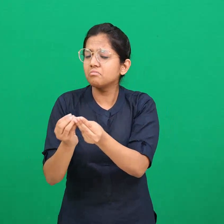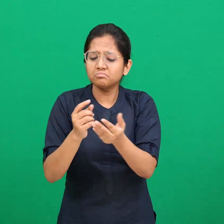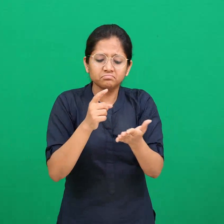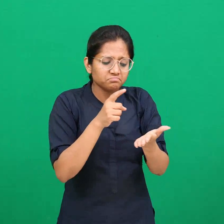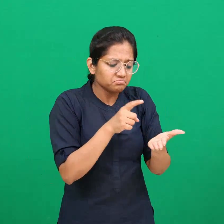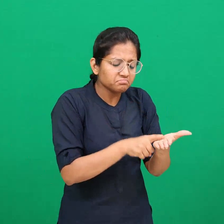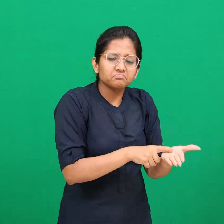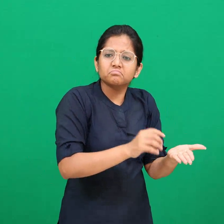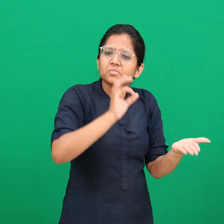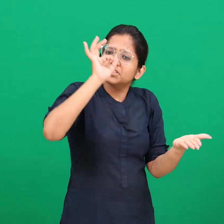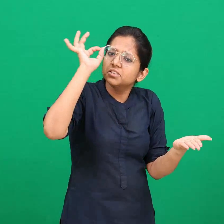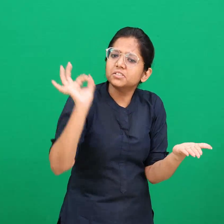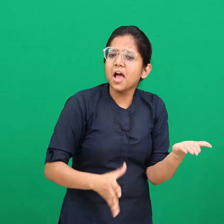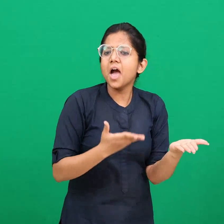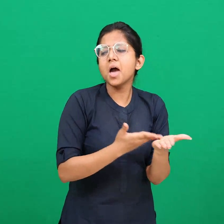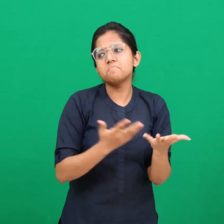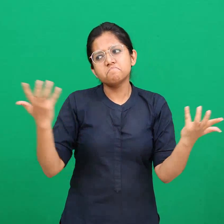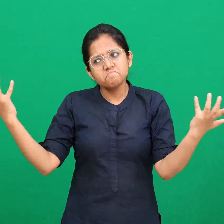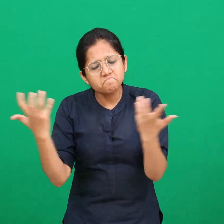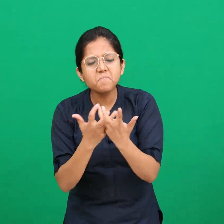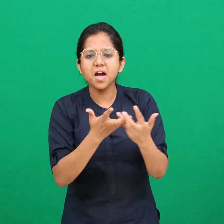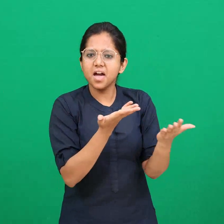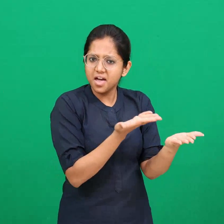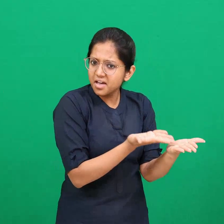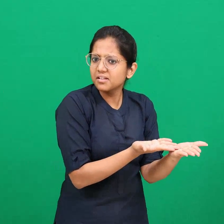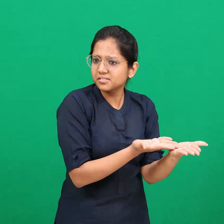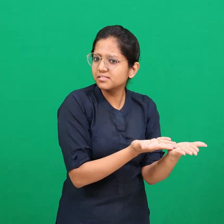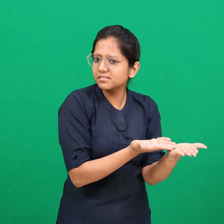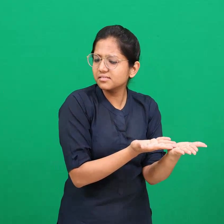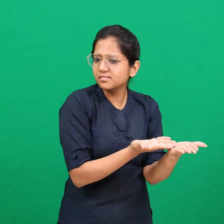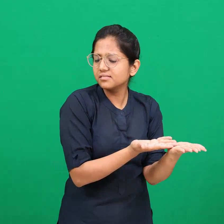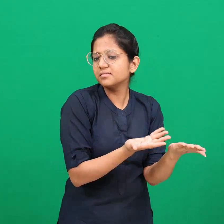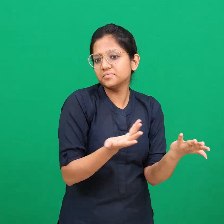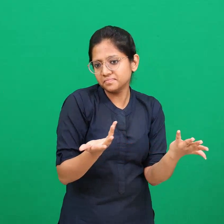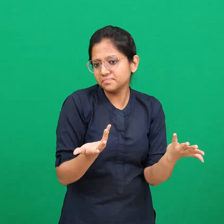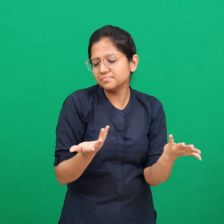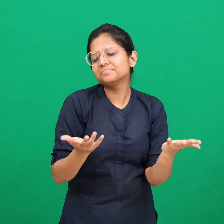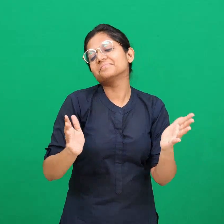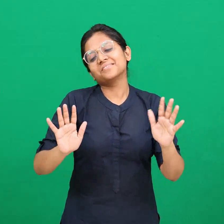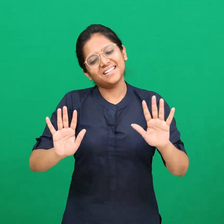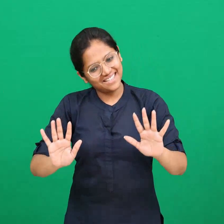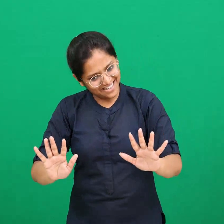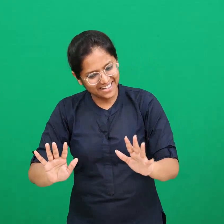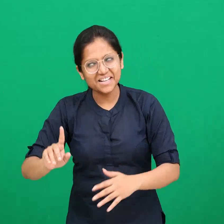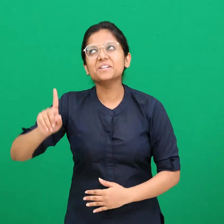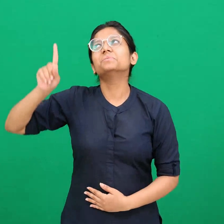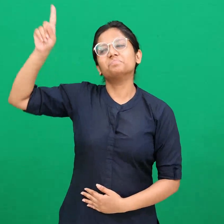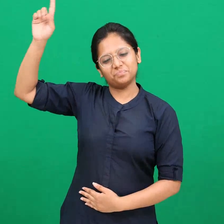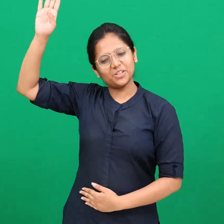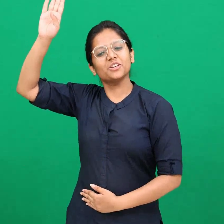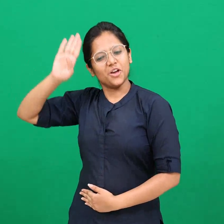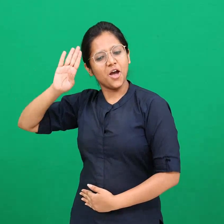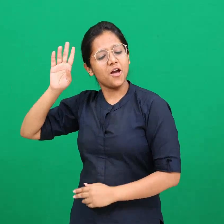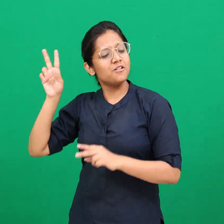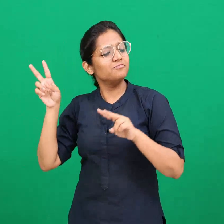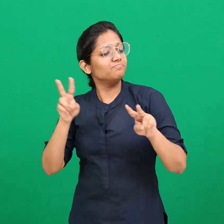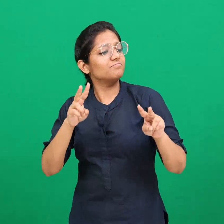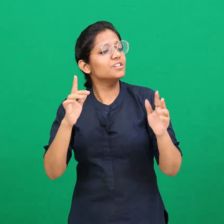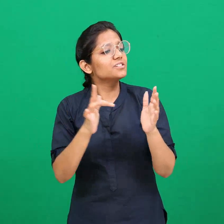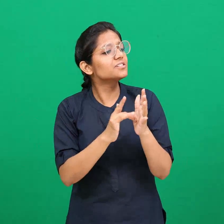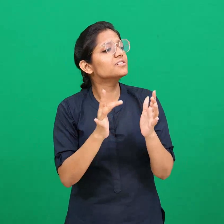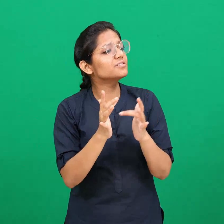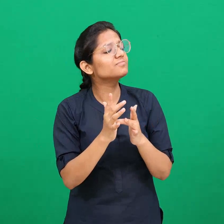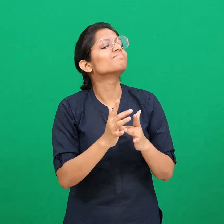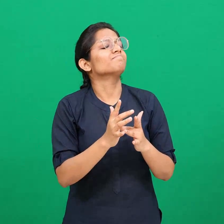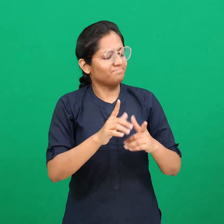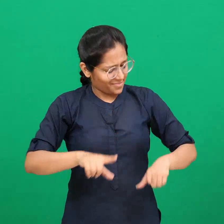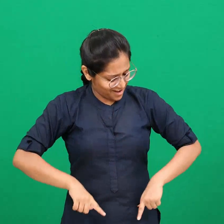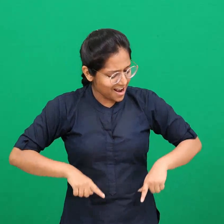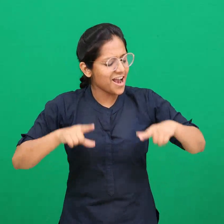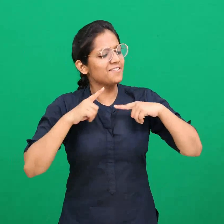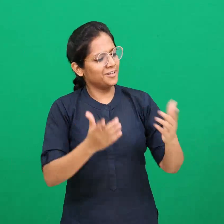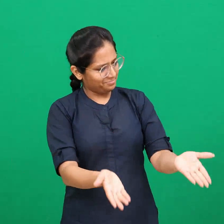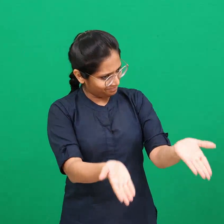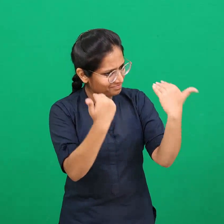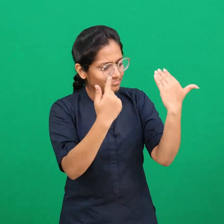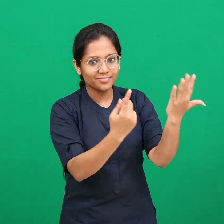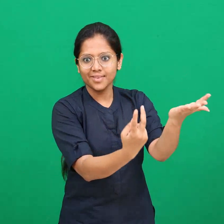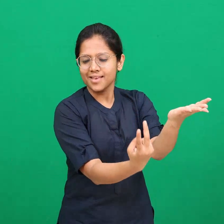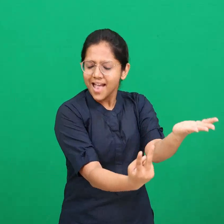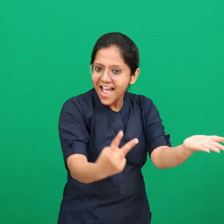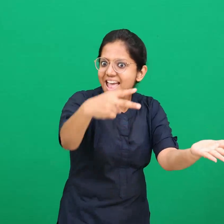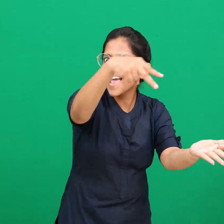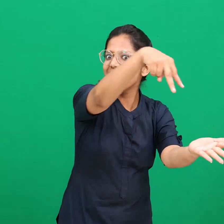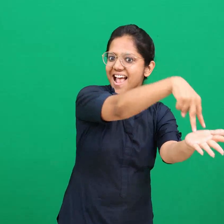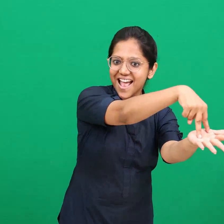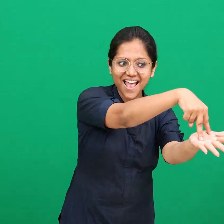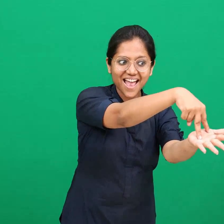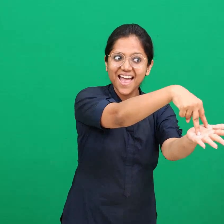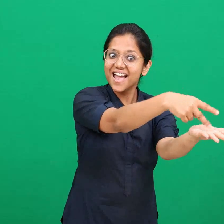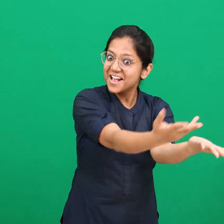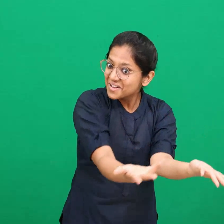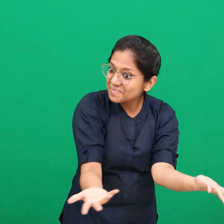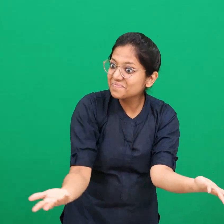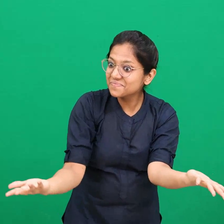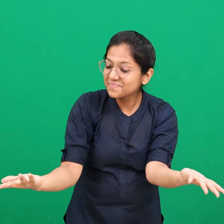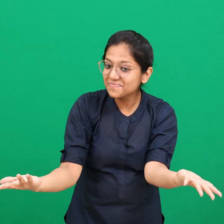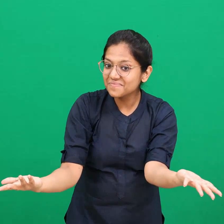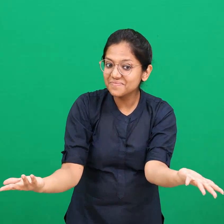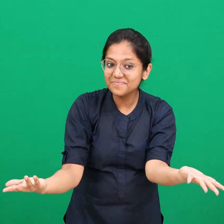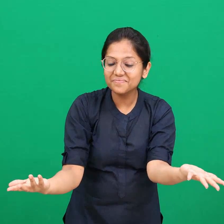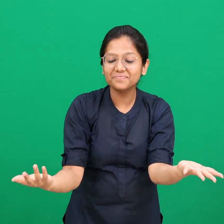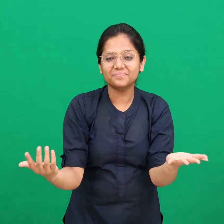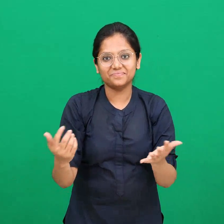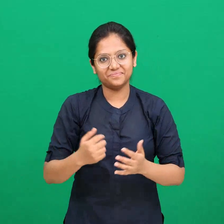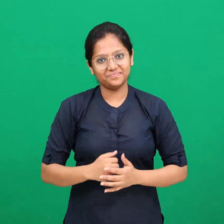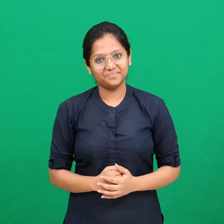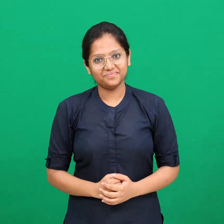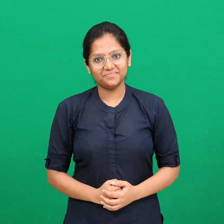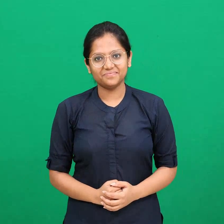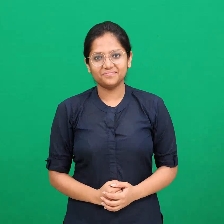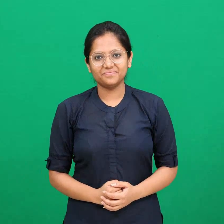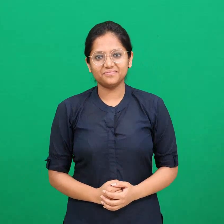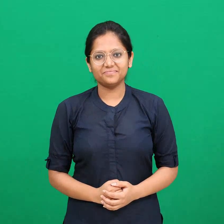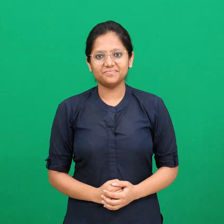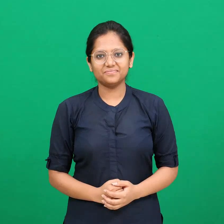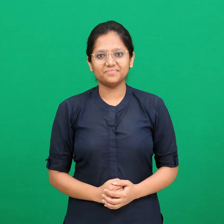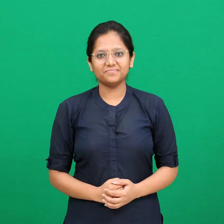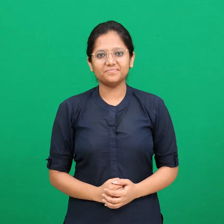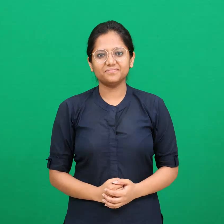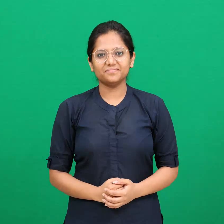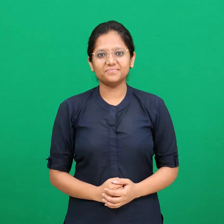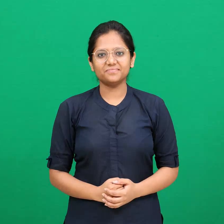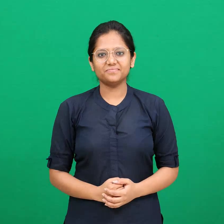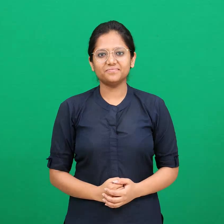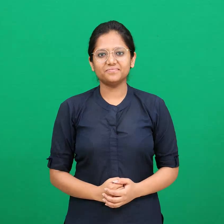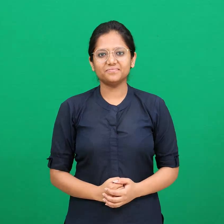But God raised Him from the dead,